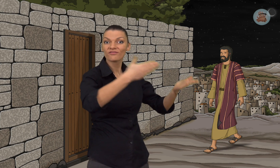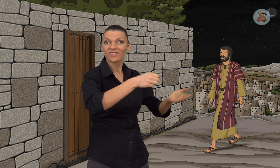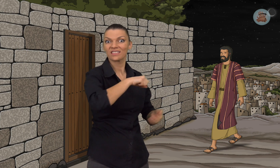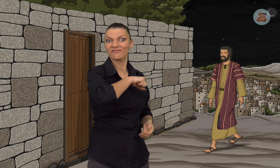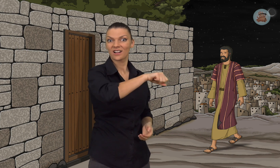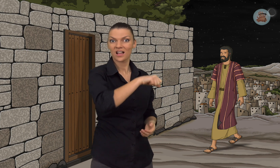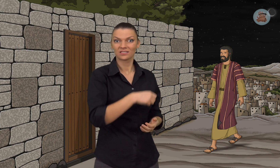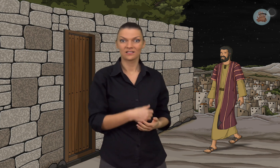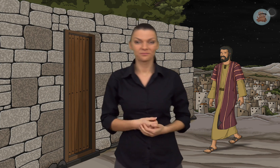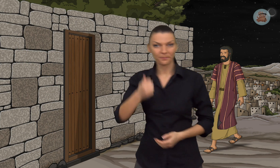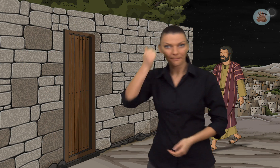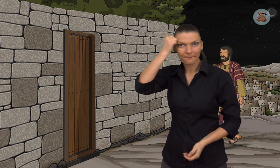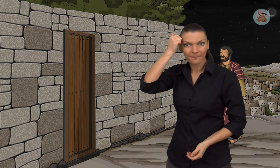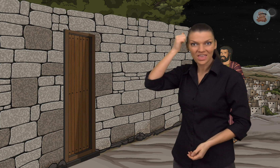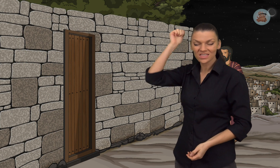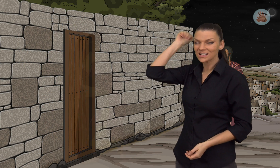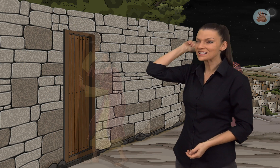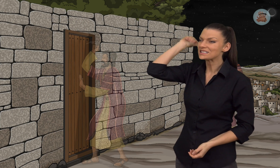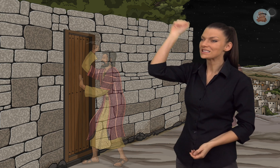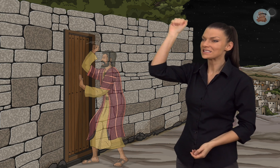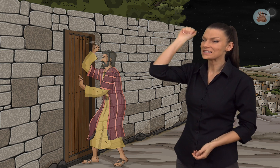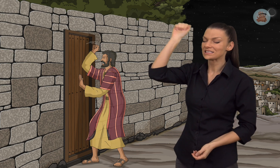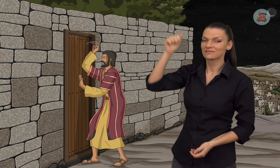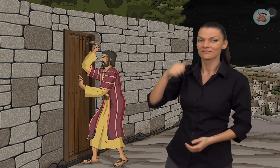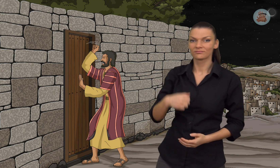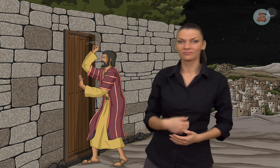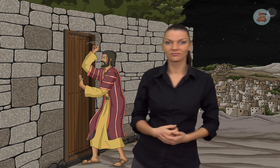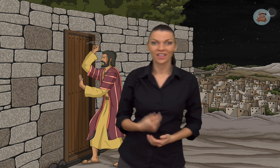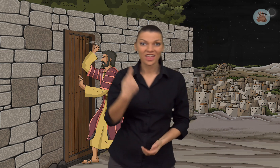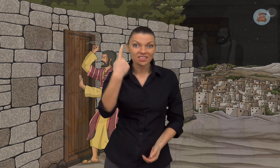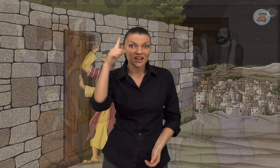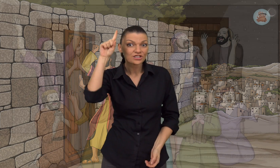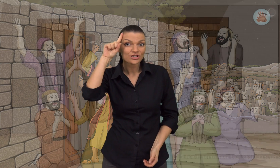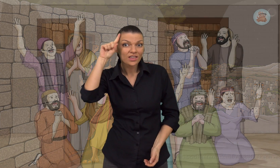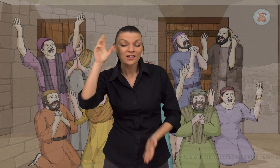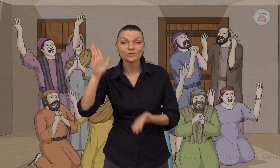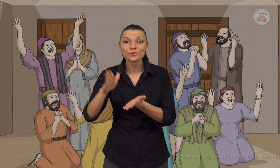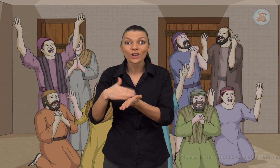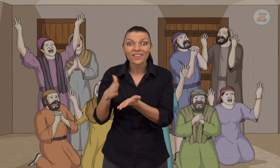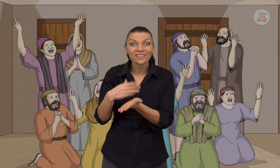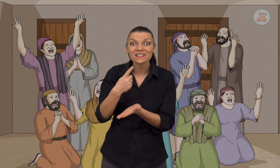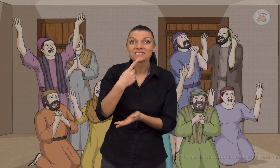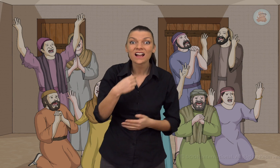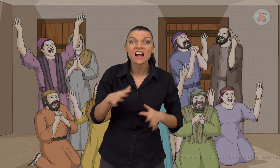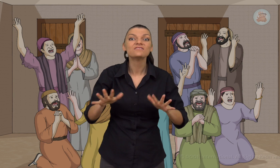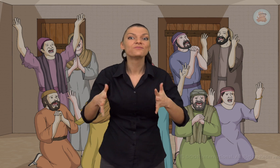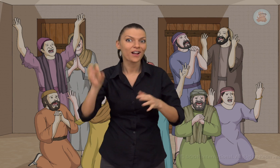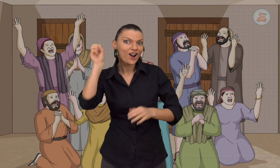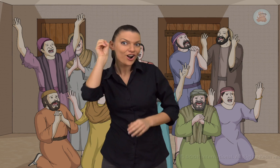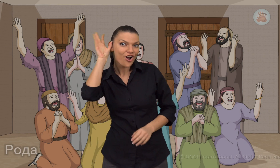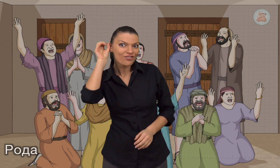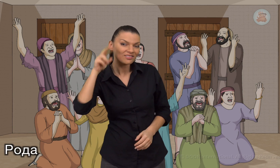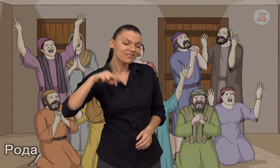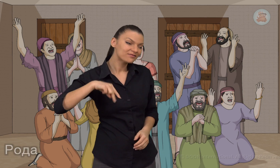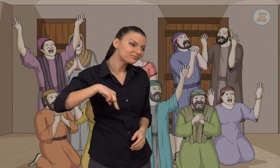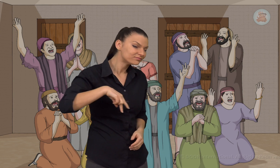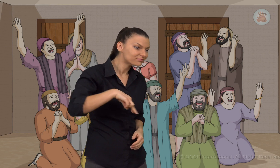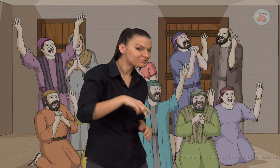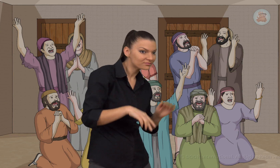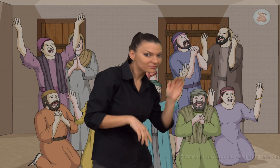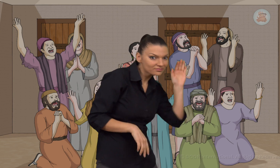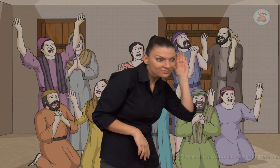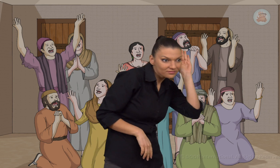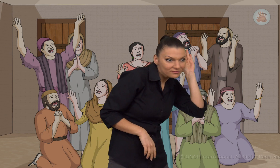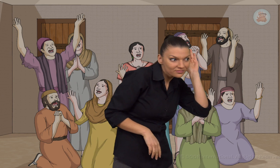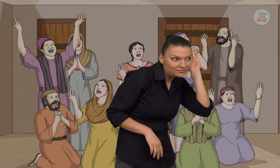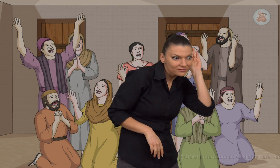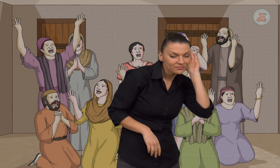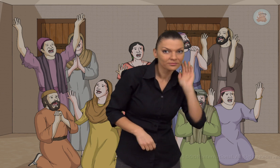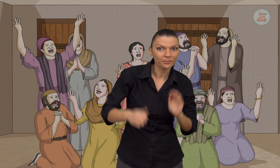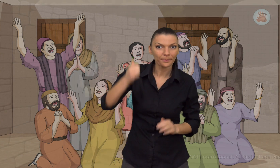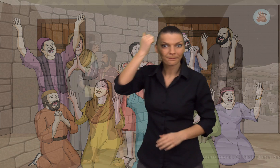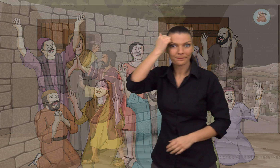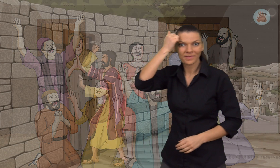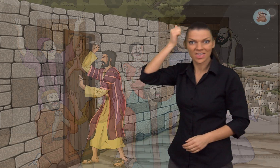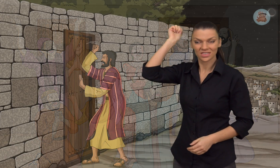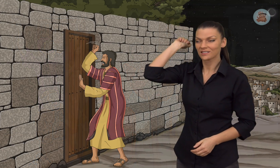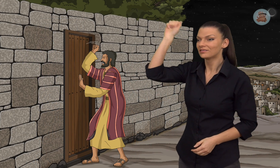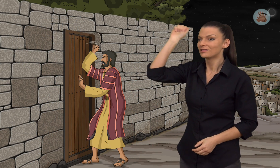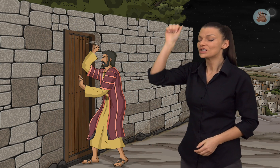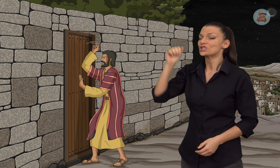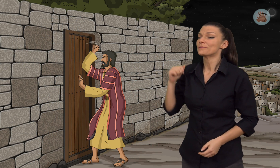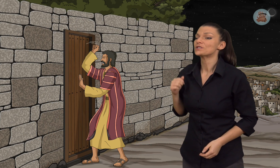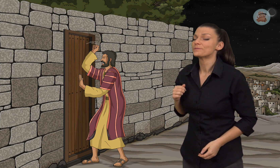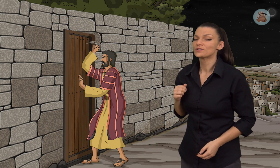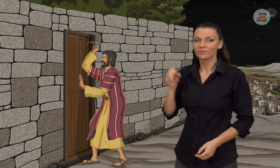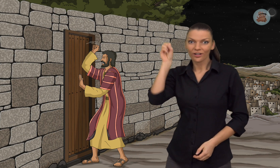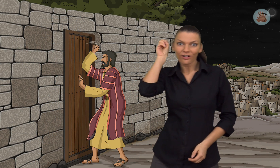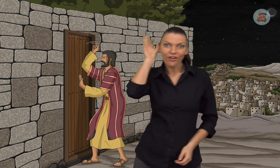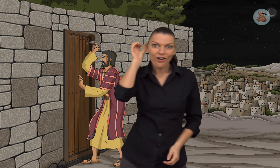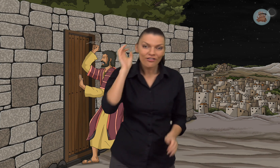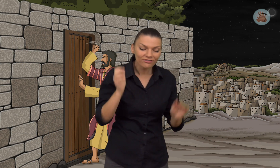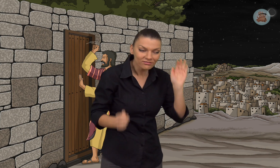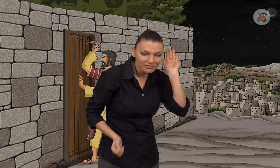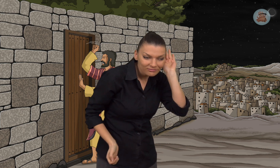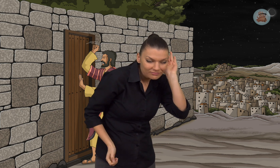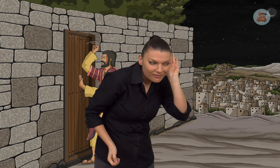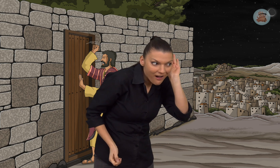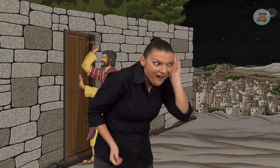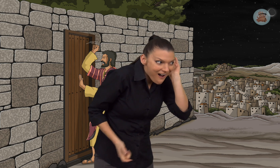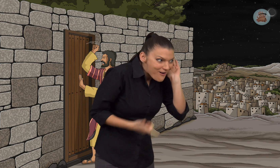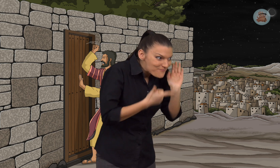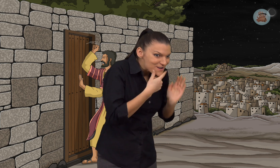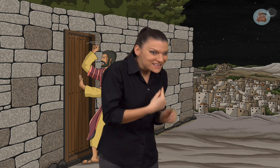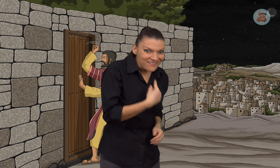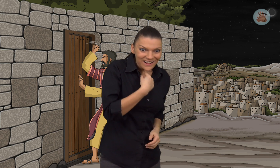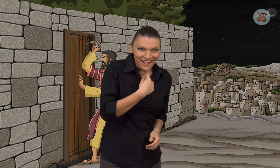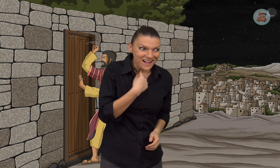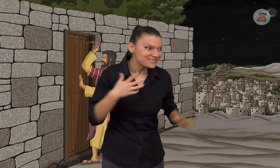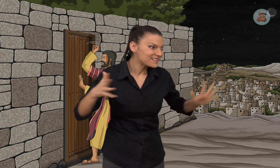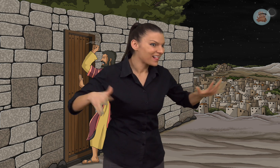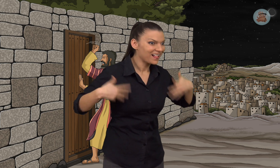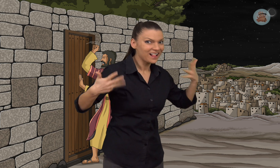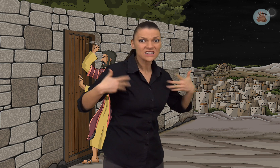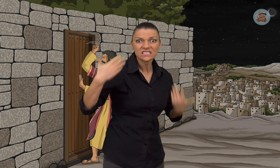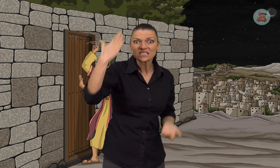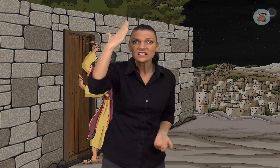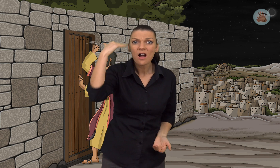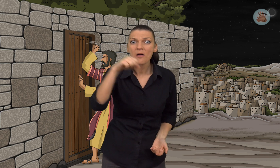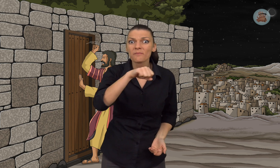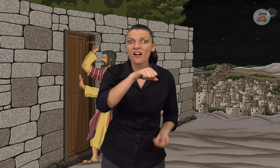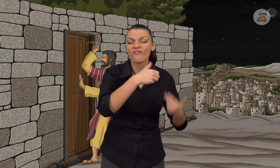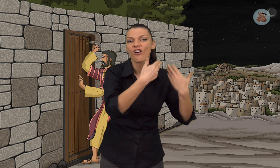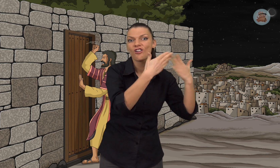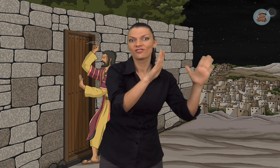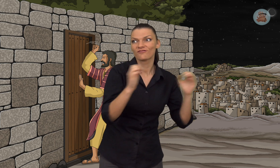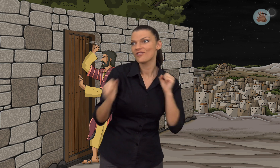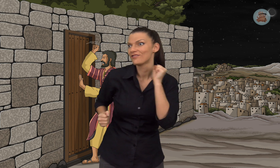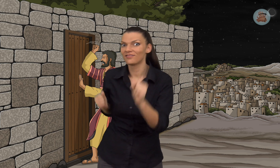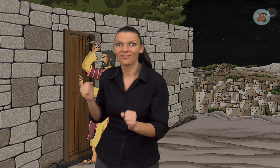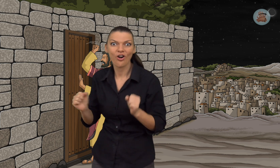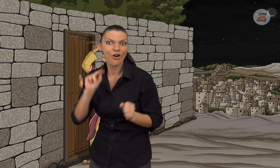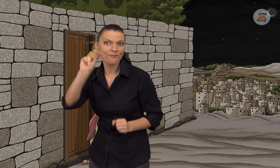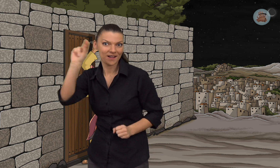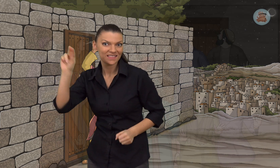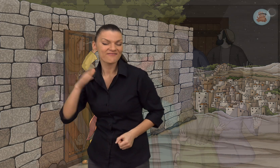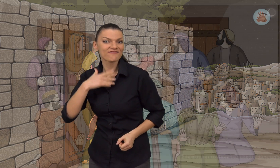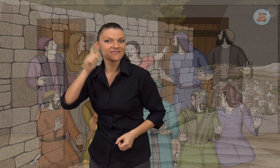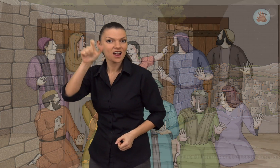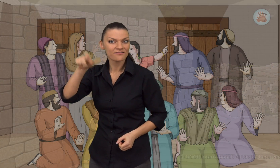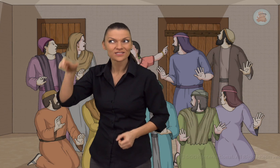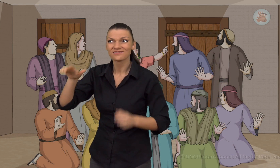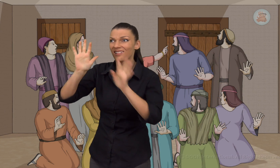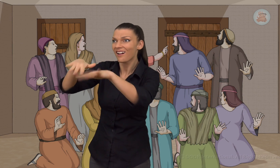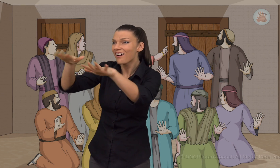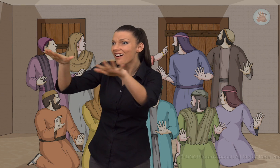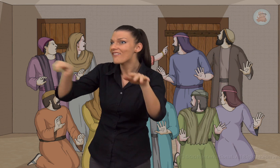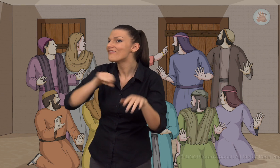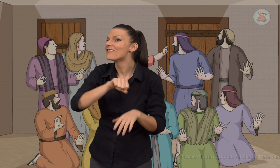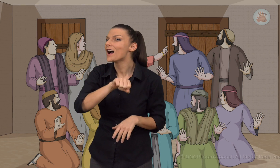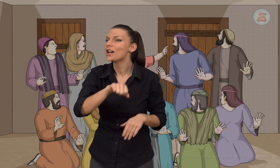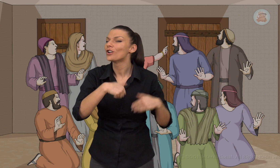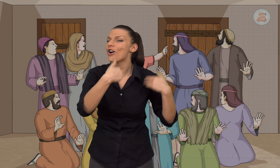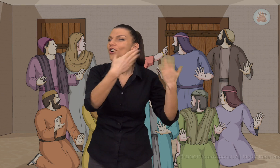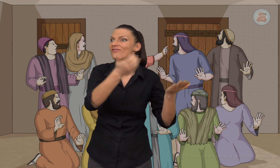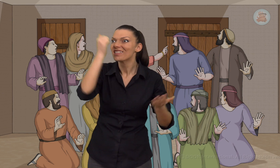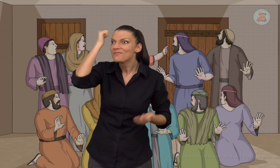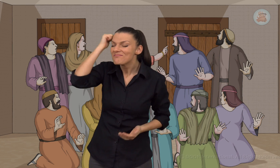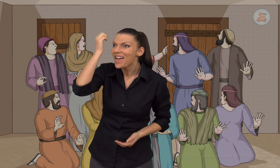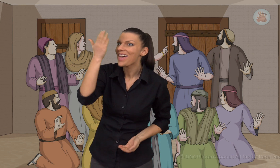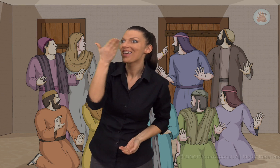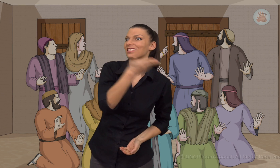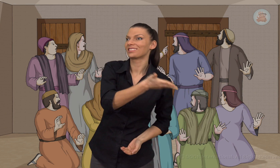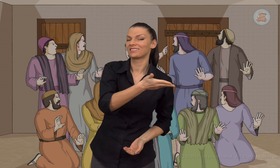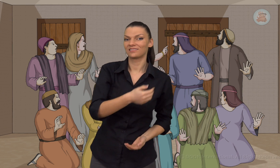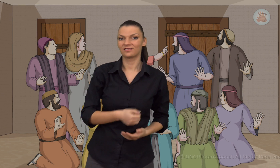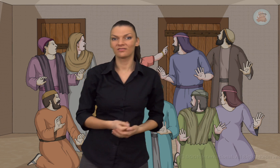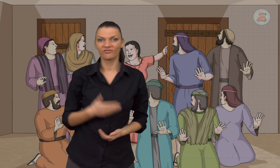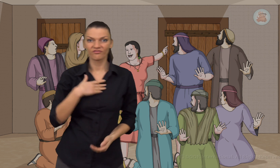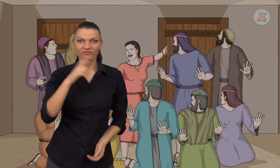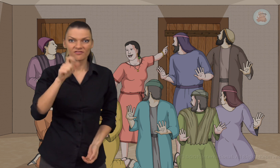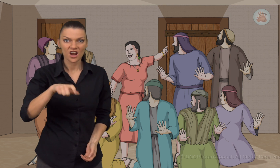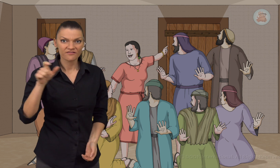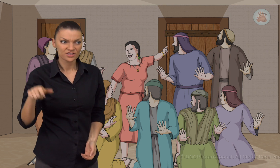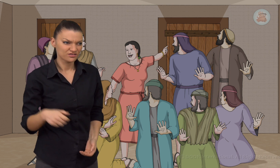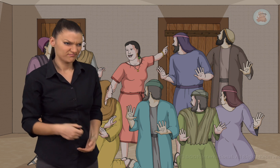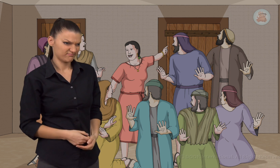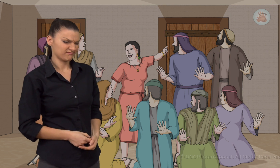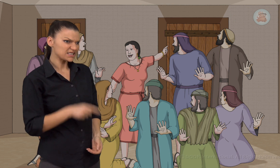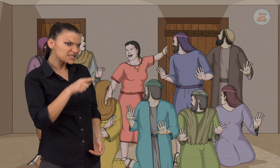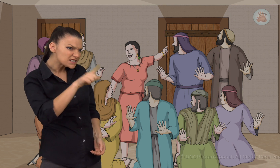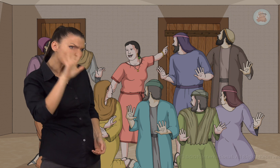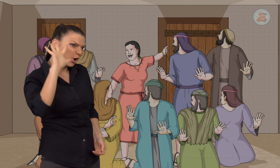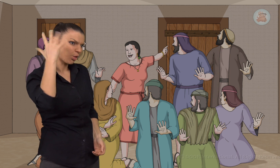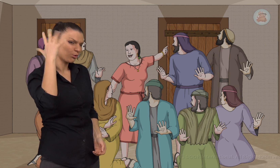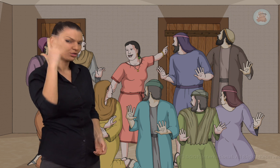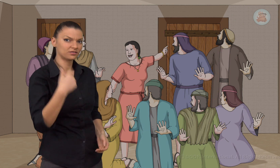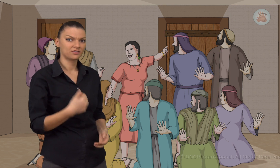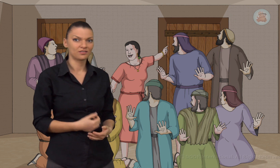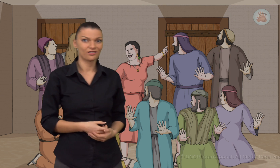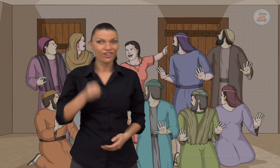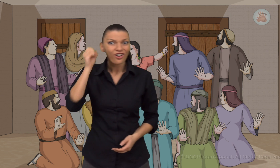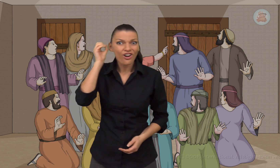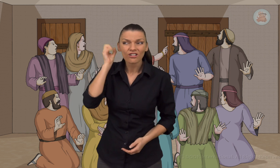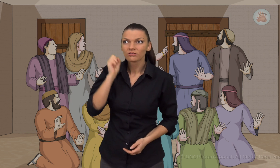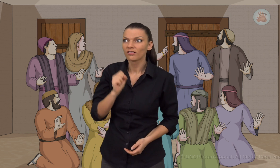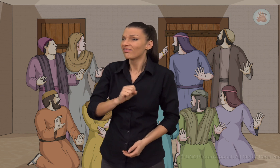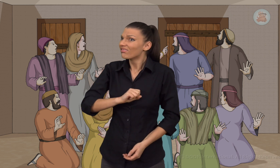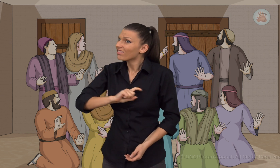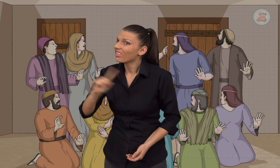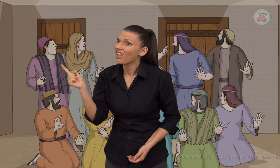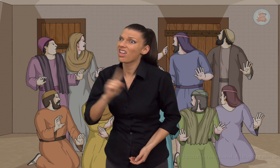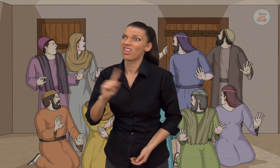When she recognized Peter’s voice, she was so overjoyed that she forgot to open the gate, but ran inside and announced, “Peter is standing at the gate!”